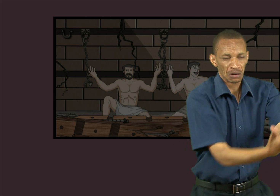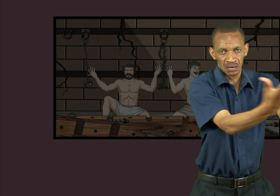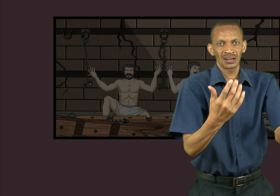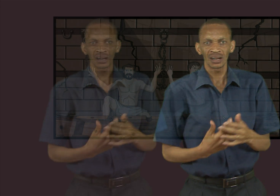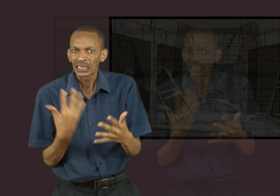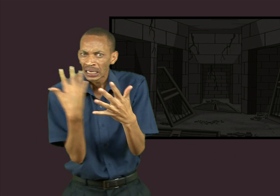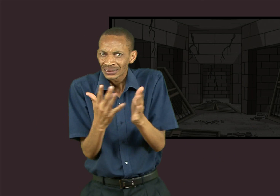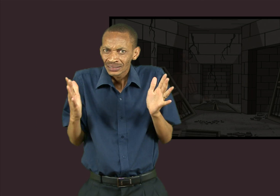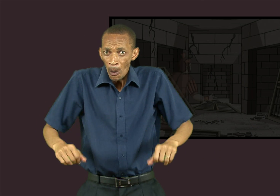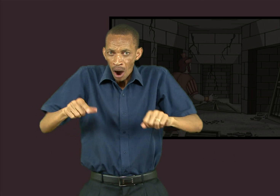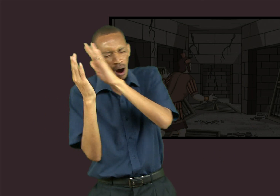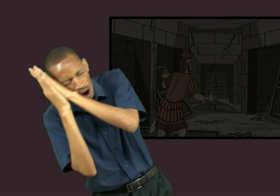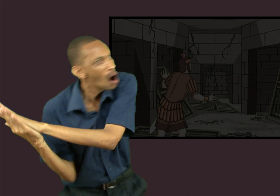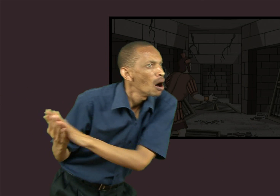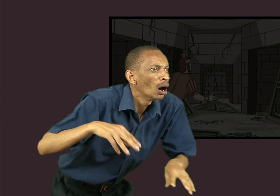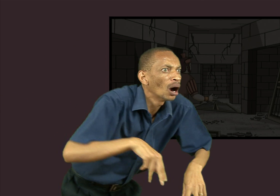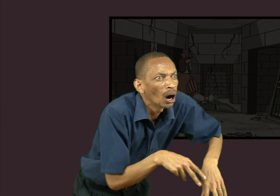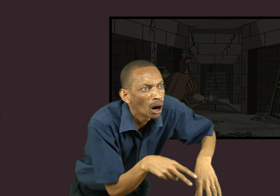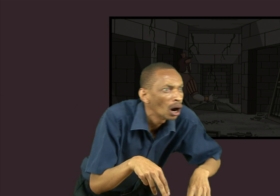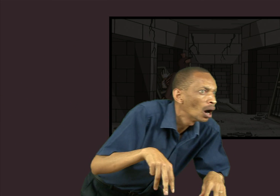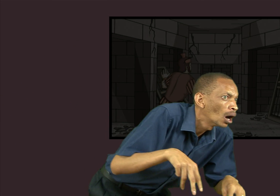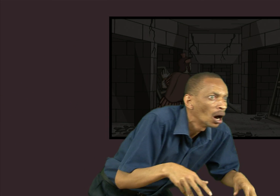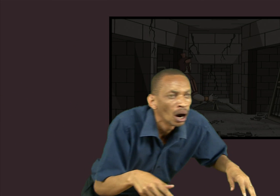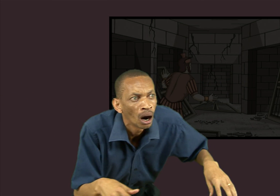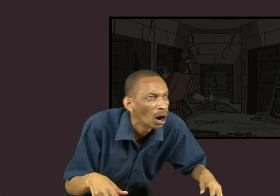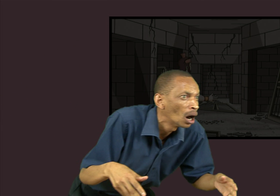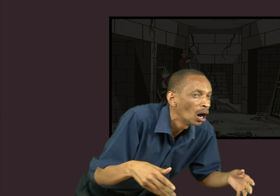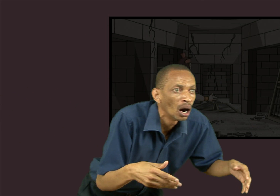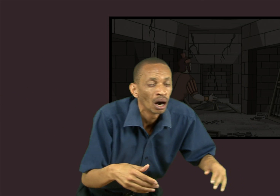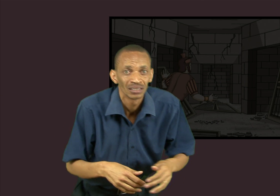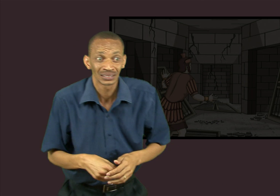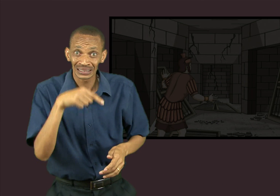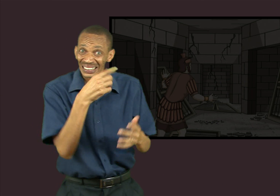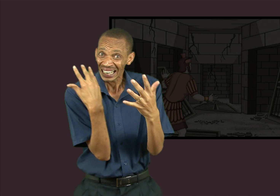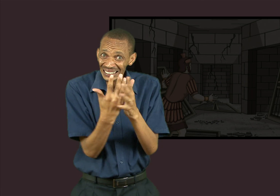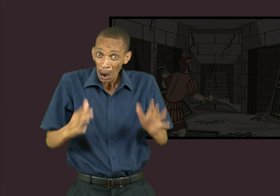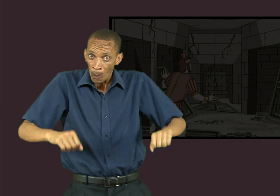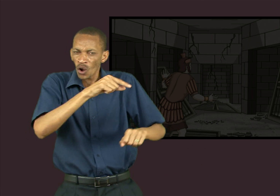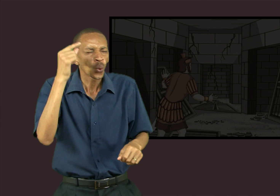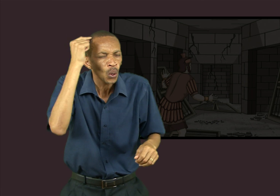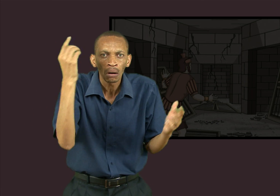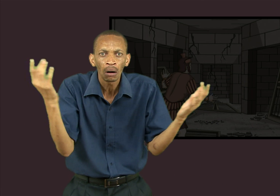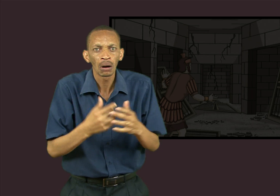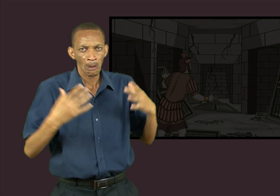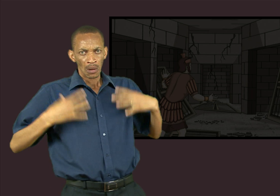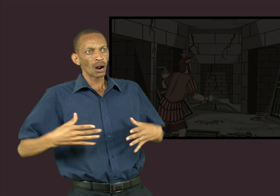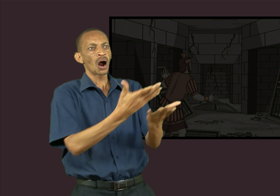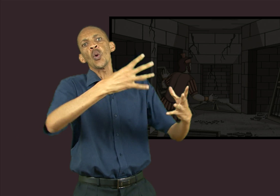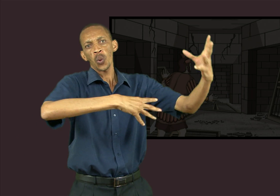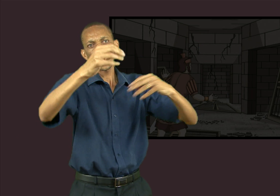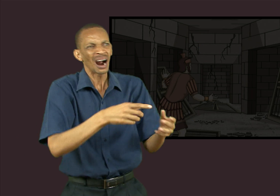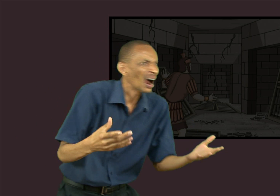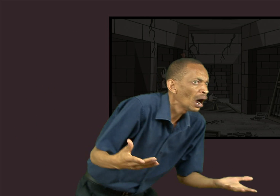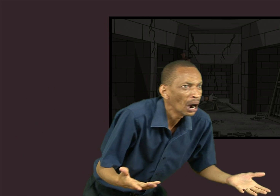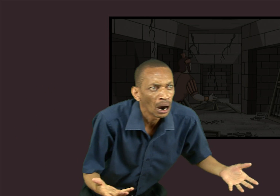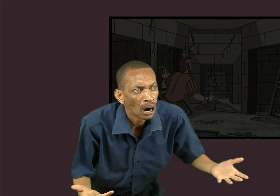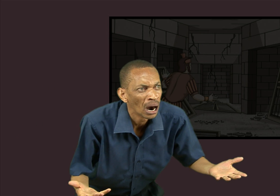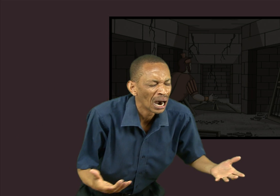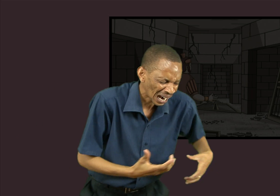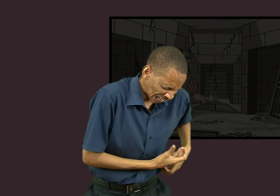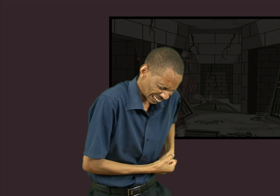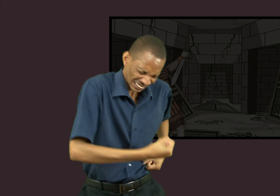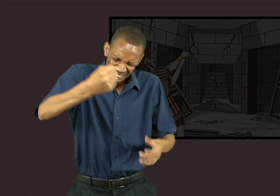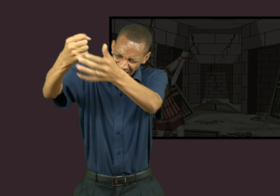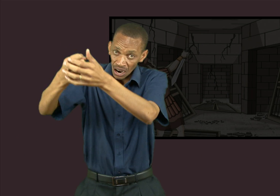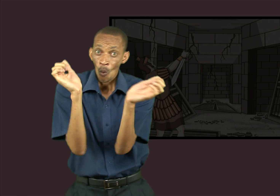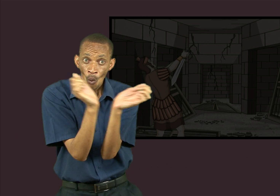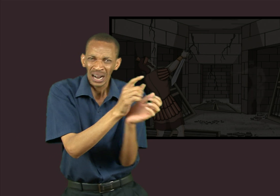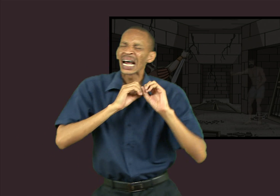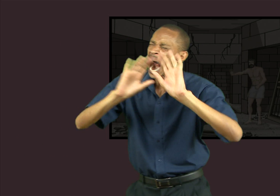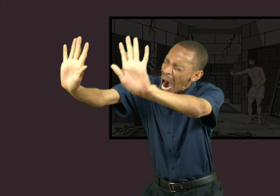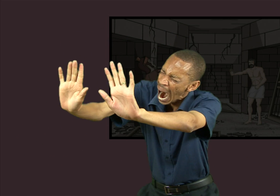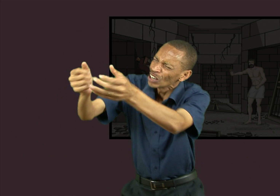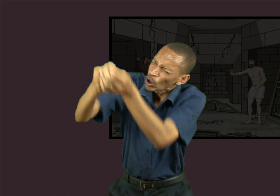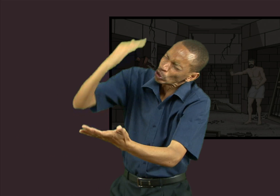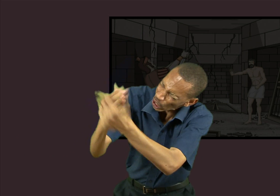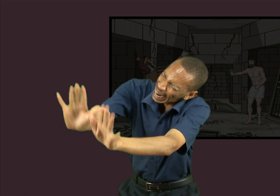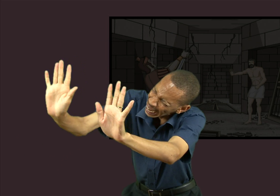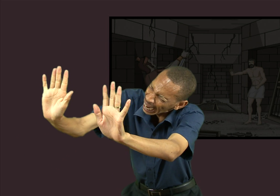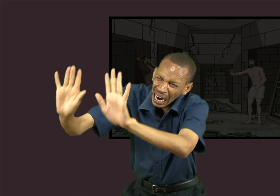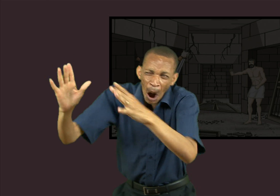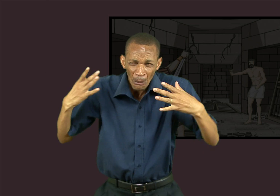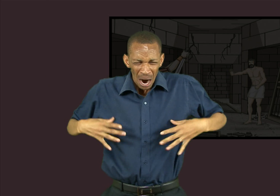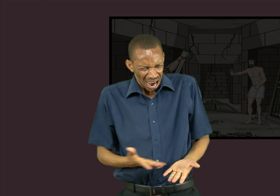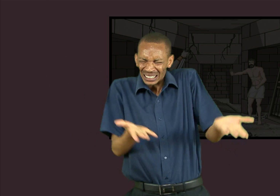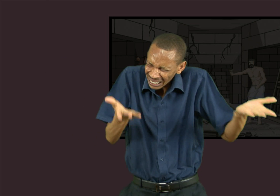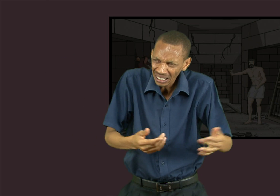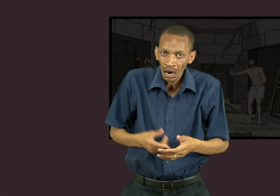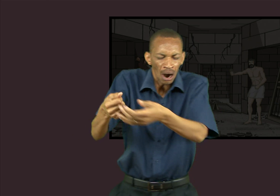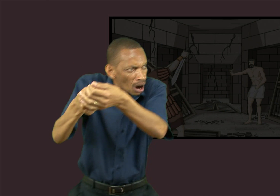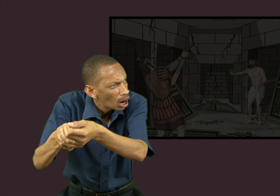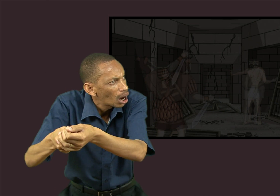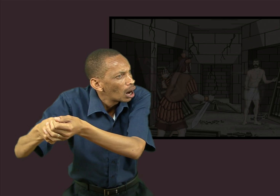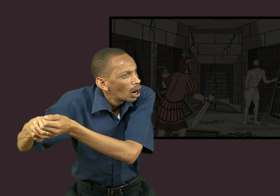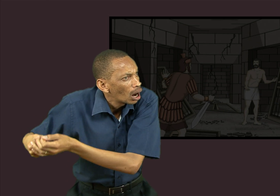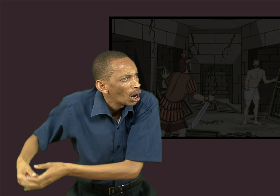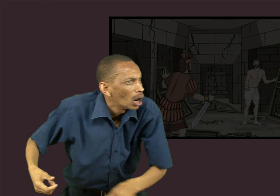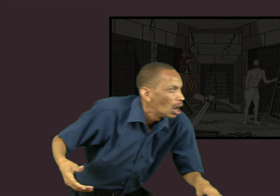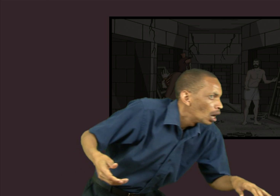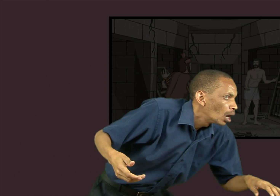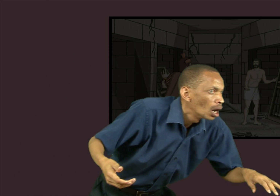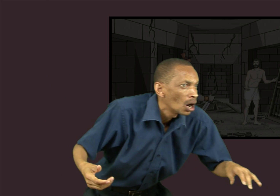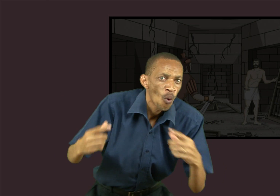When the jailer woke up and saw the prison doors open, he drew his sword and was about to kill himself, presuming that the prisoners had escaped.